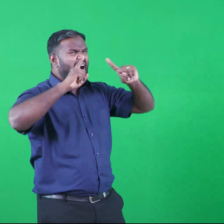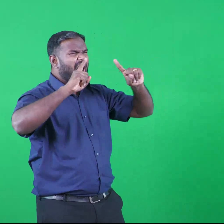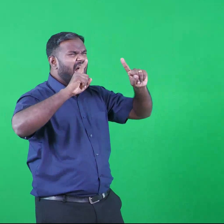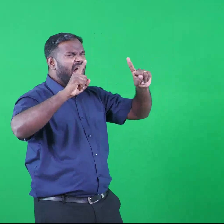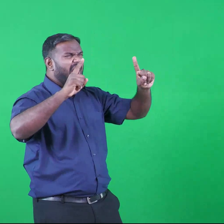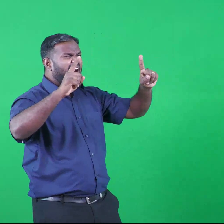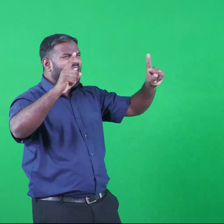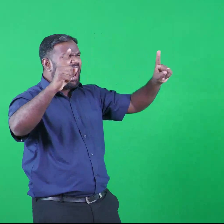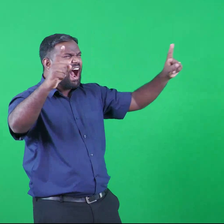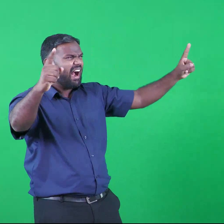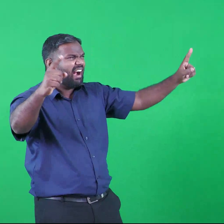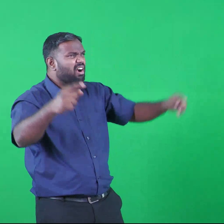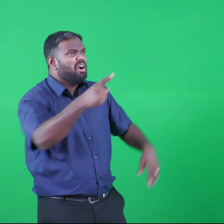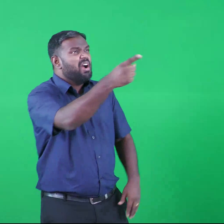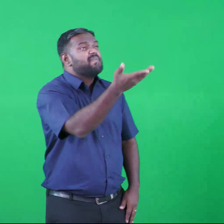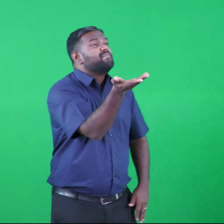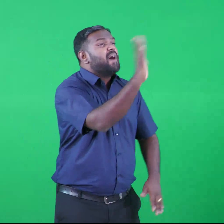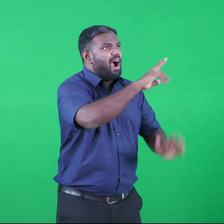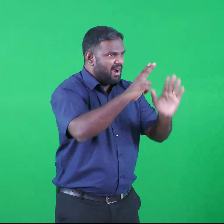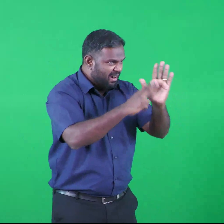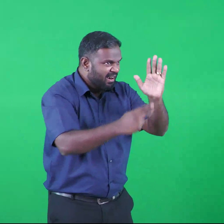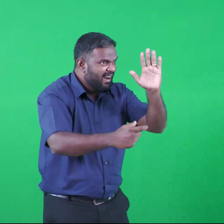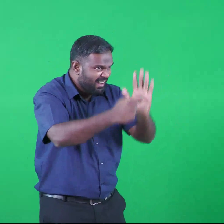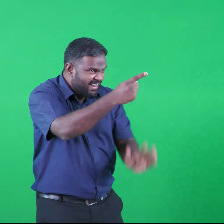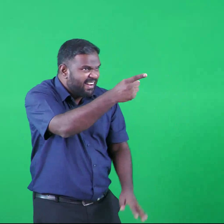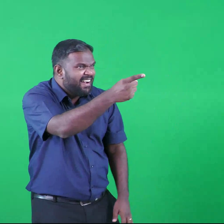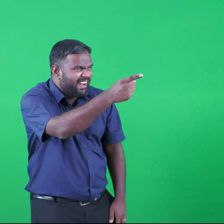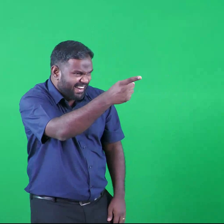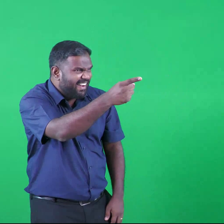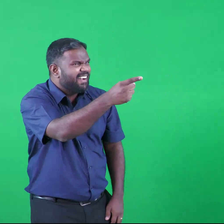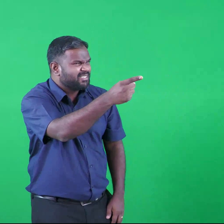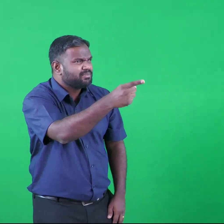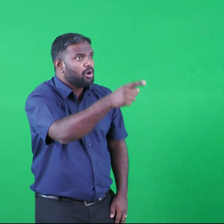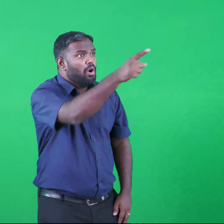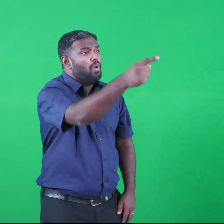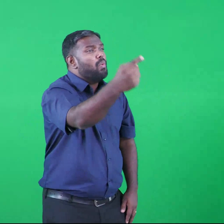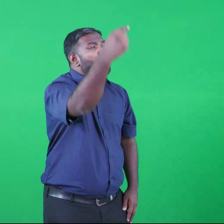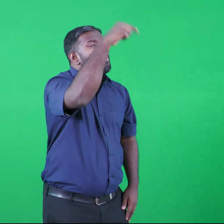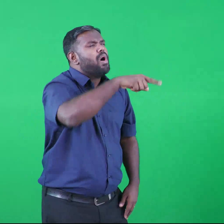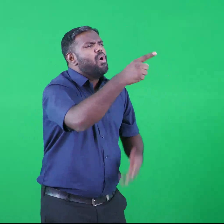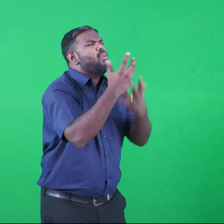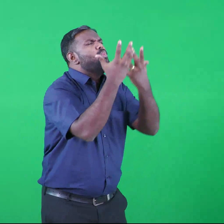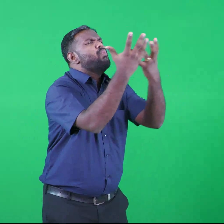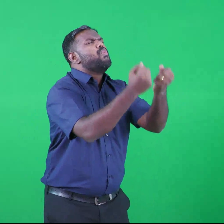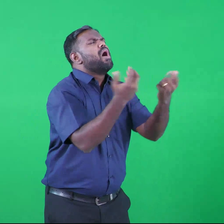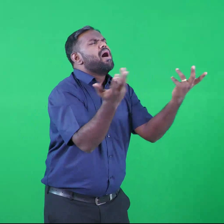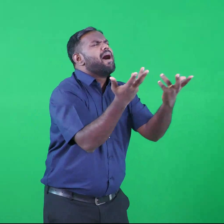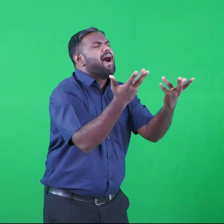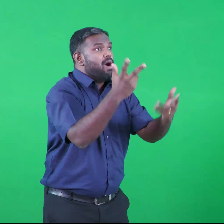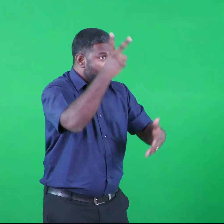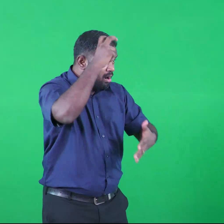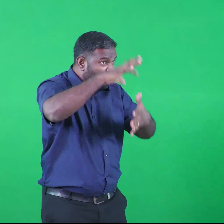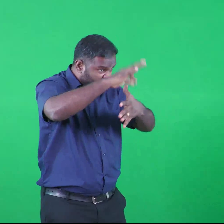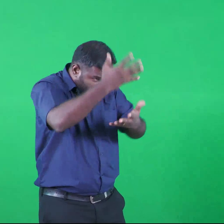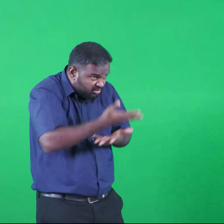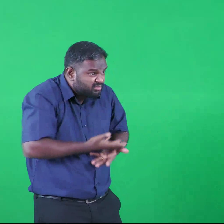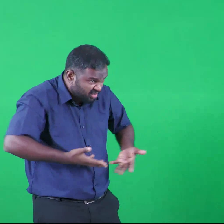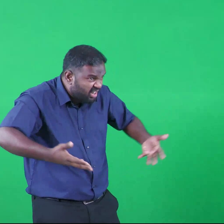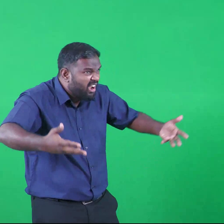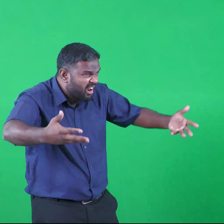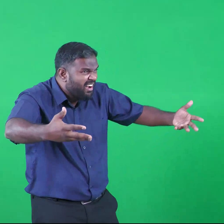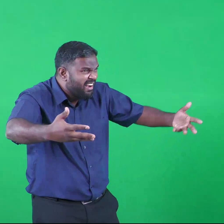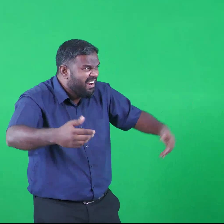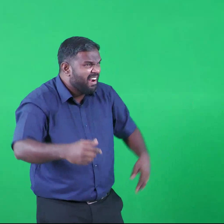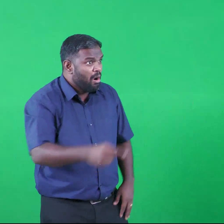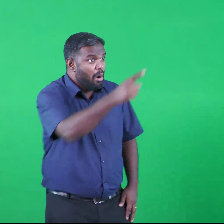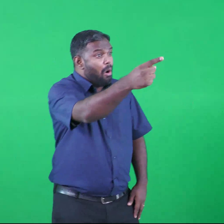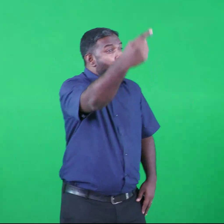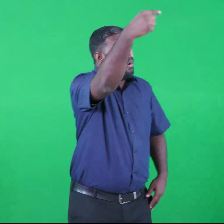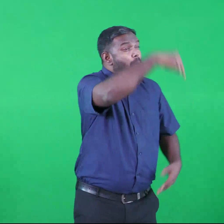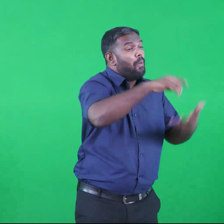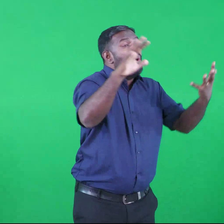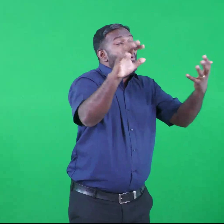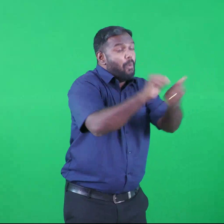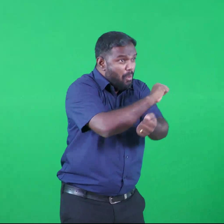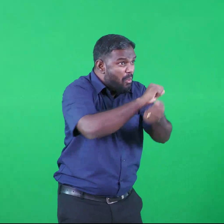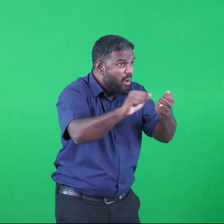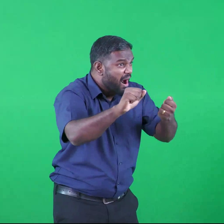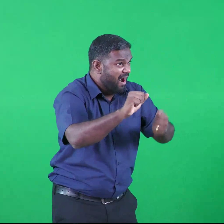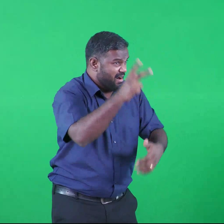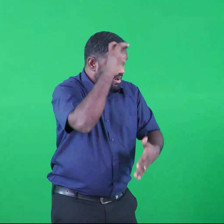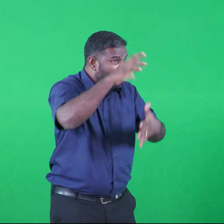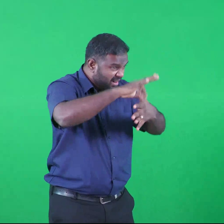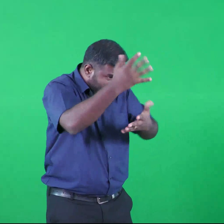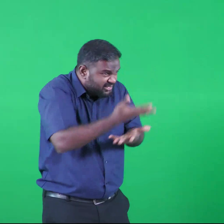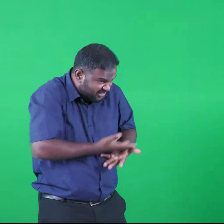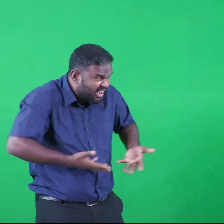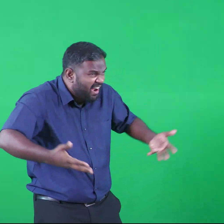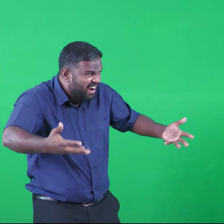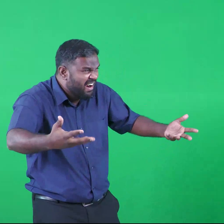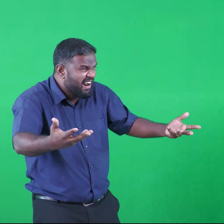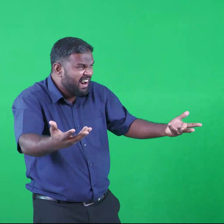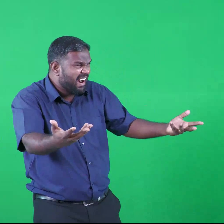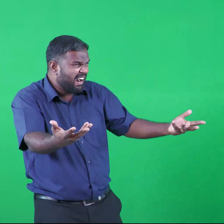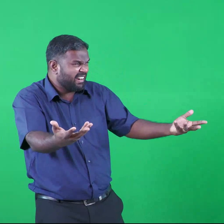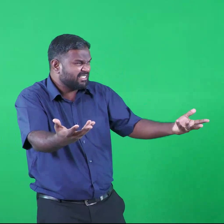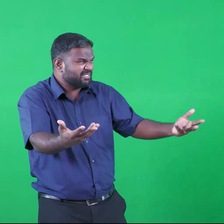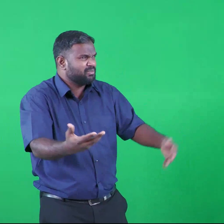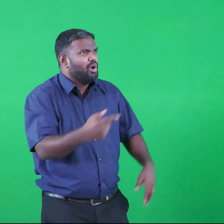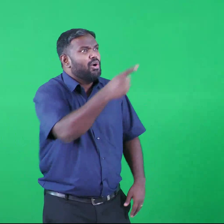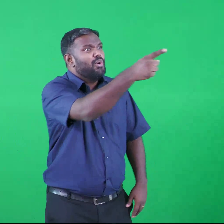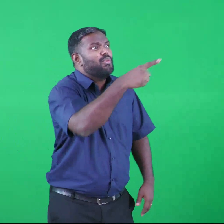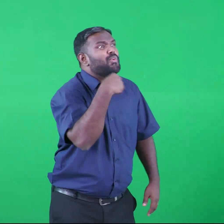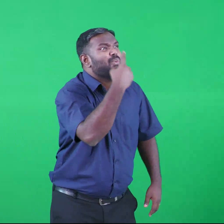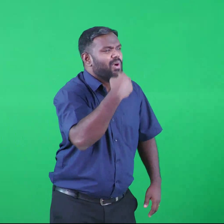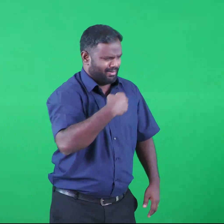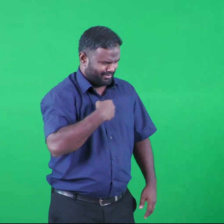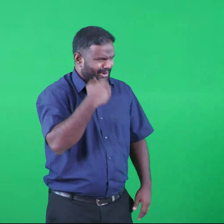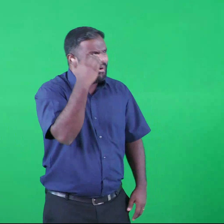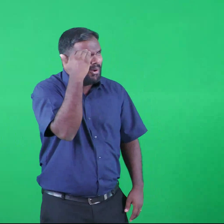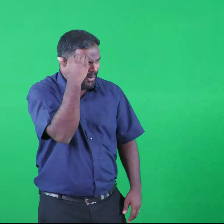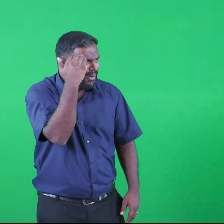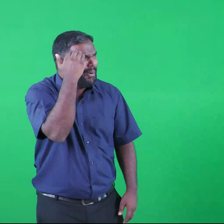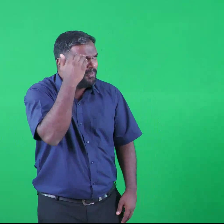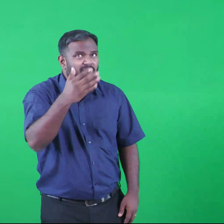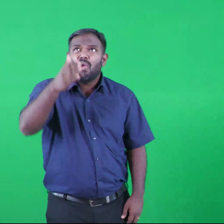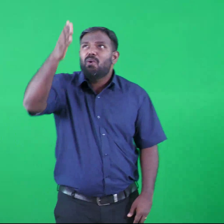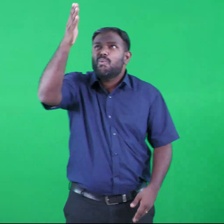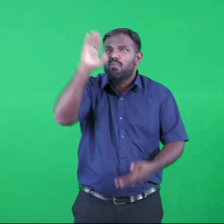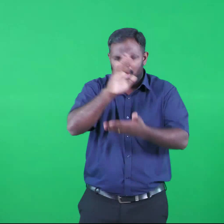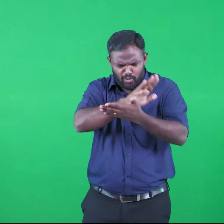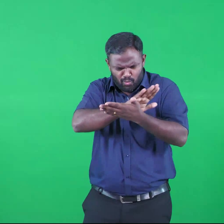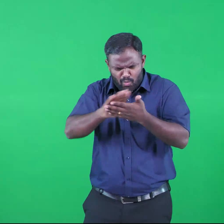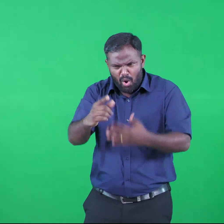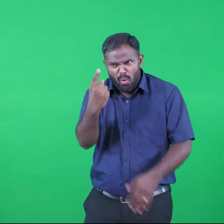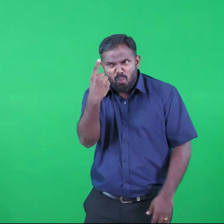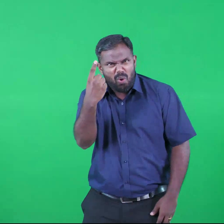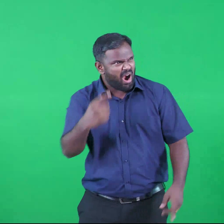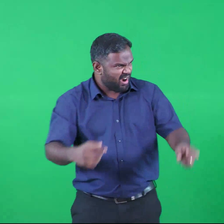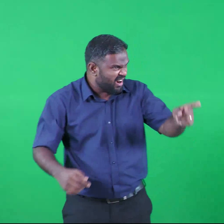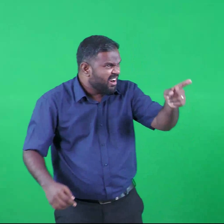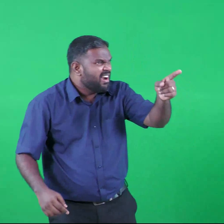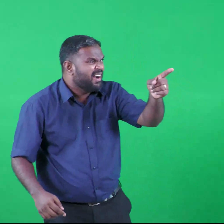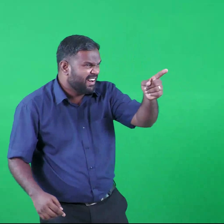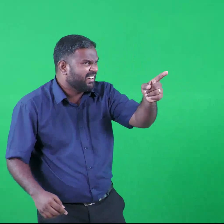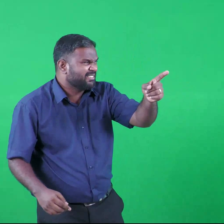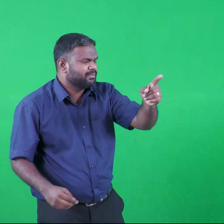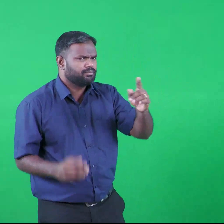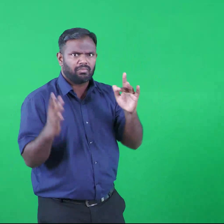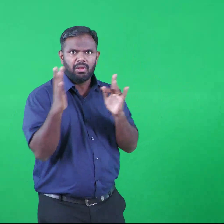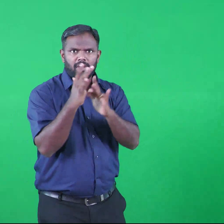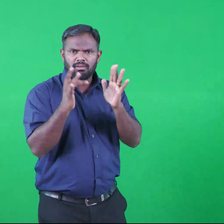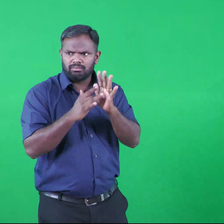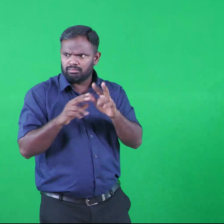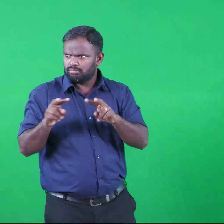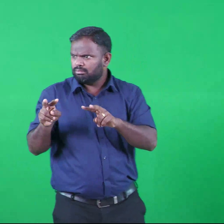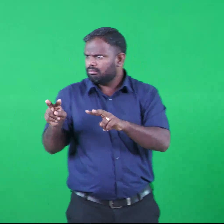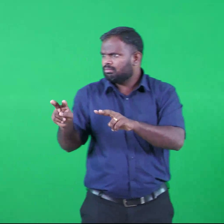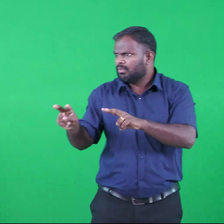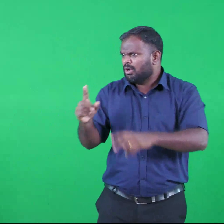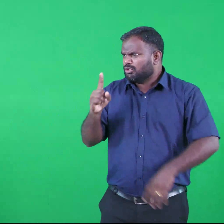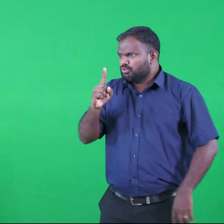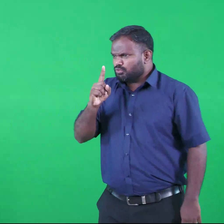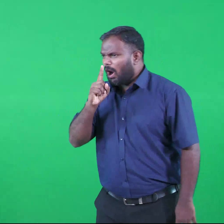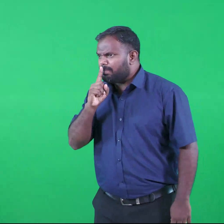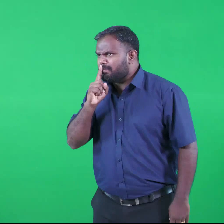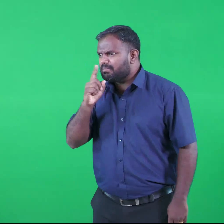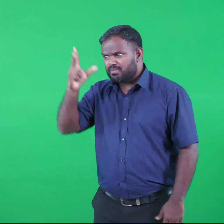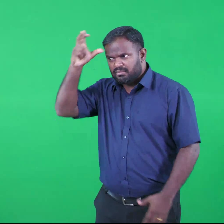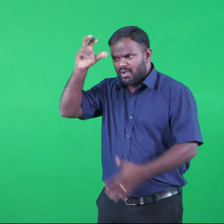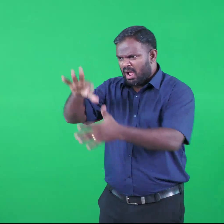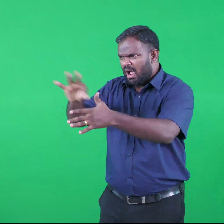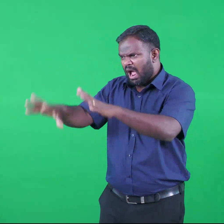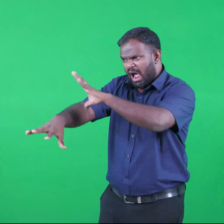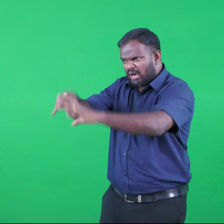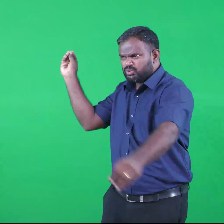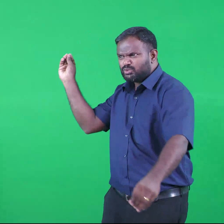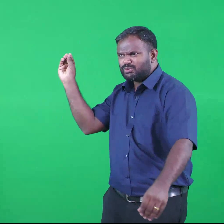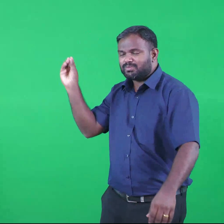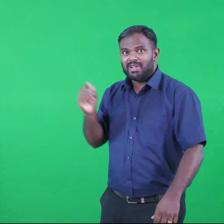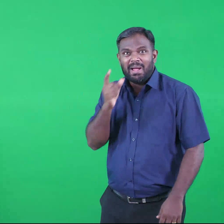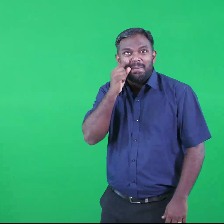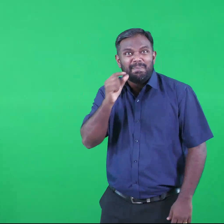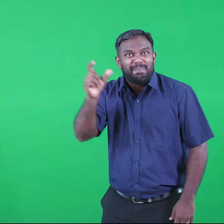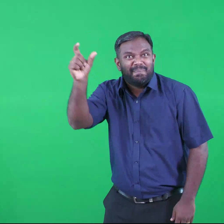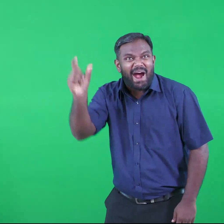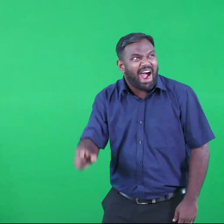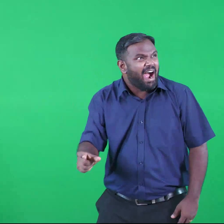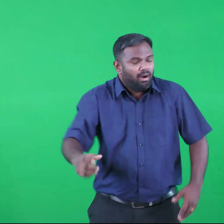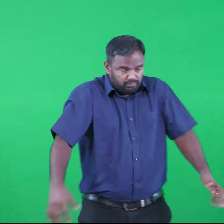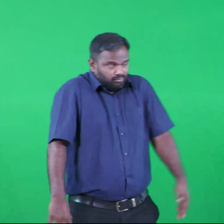Have You come to destroy us? I know who You are- the Holy One of God!" But Jesus rebuked the spirit. " Be silent!"